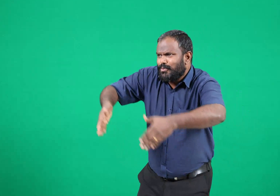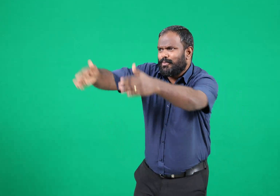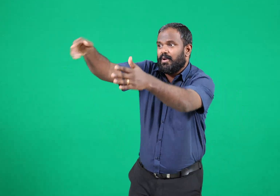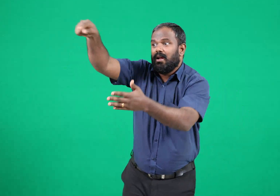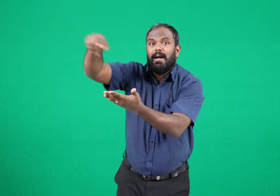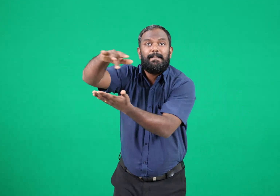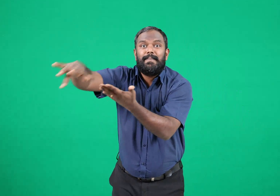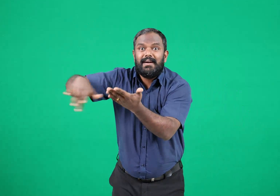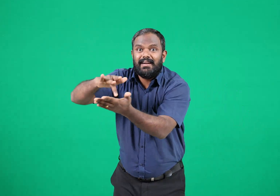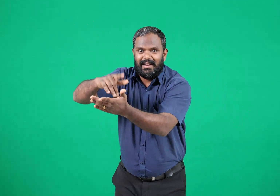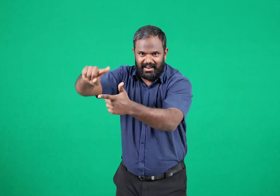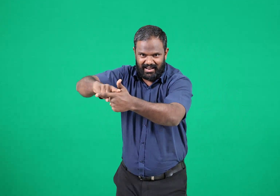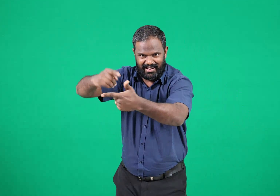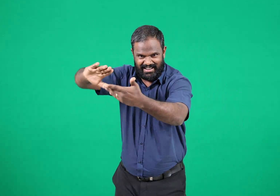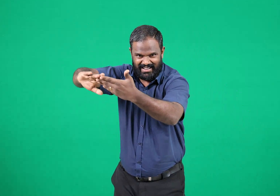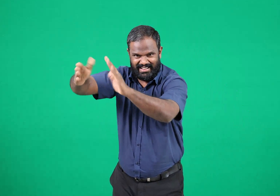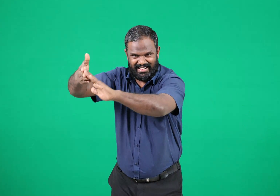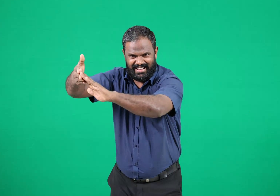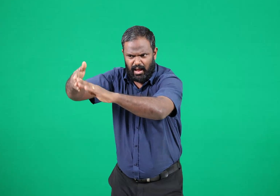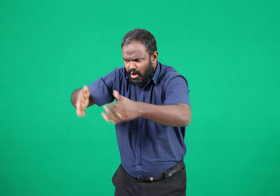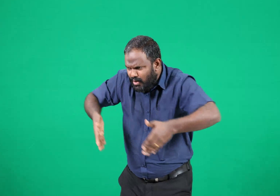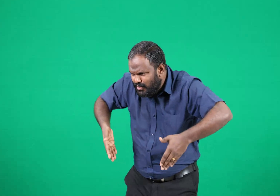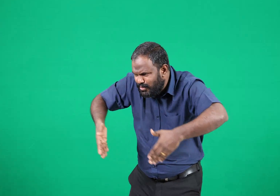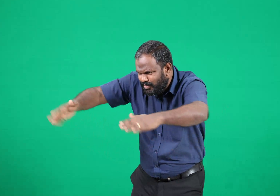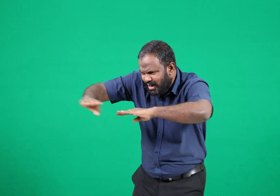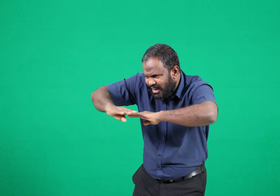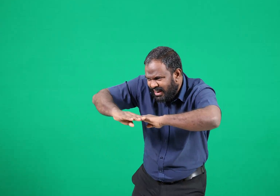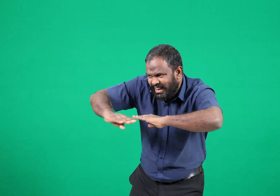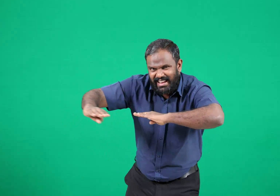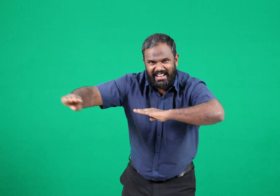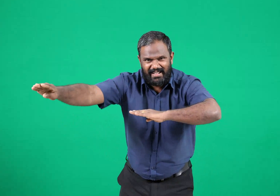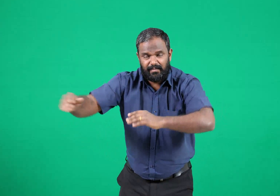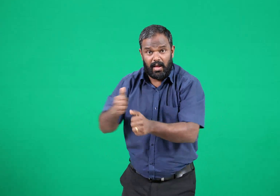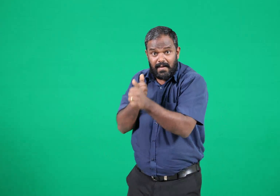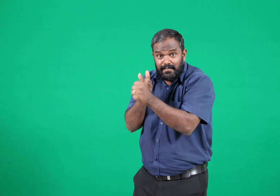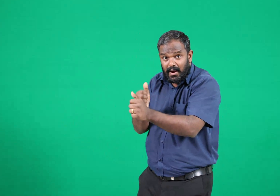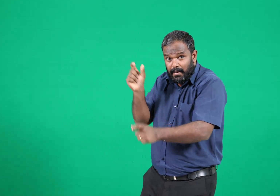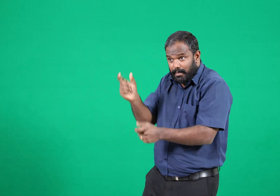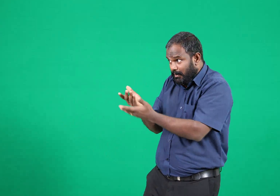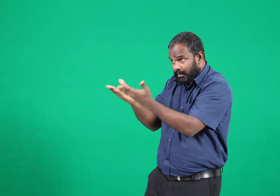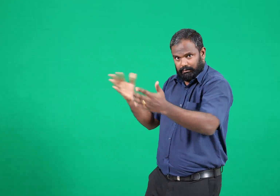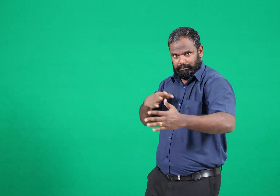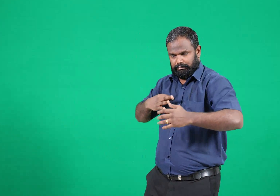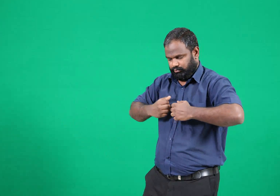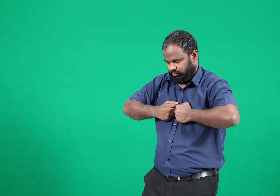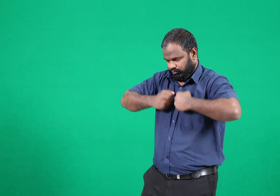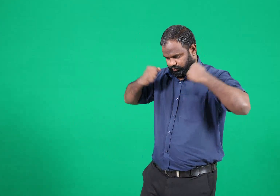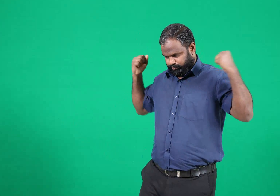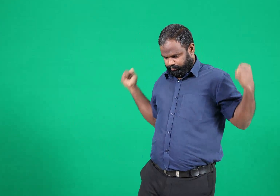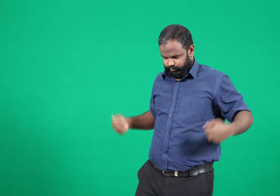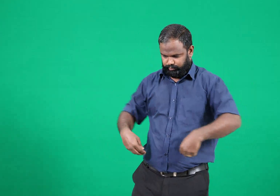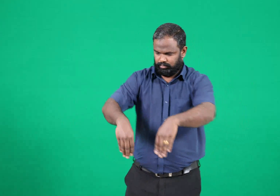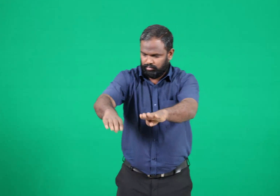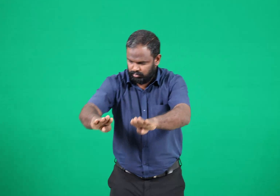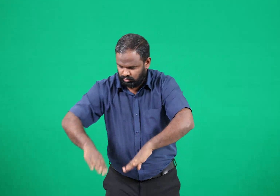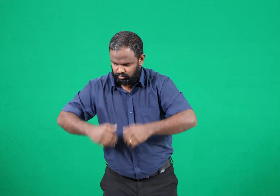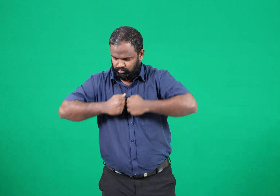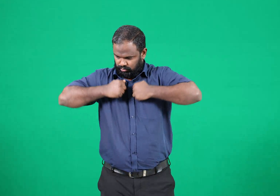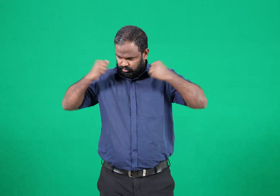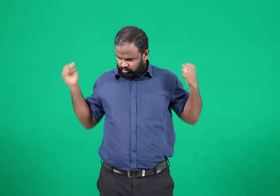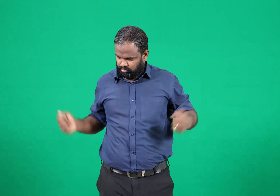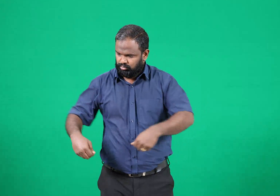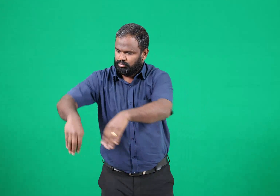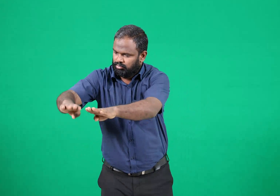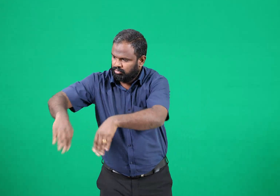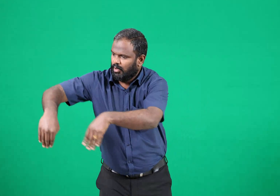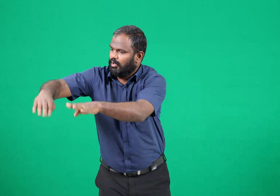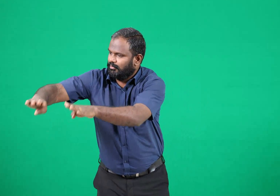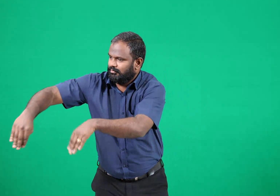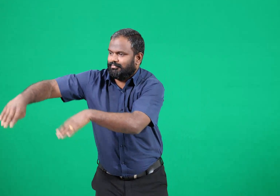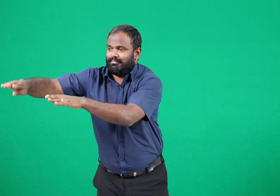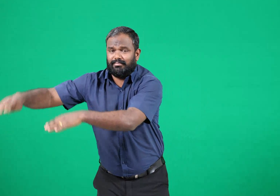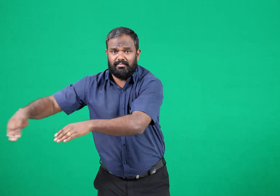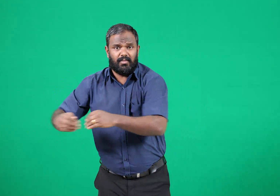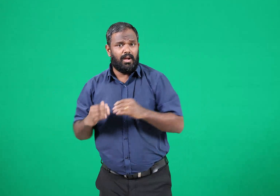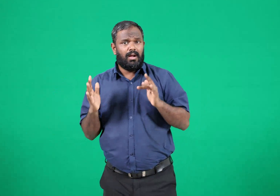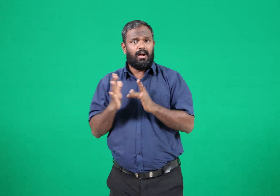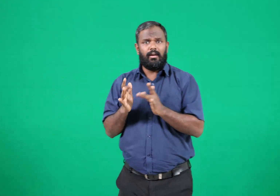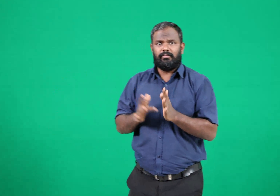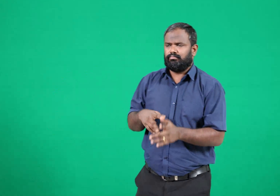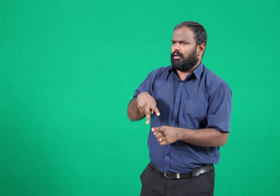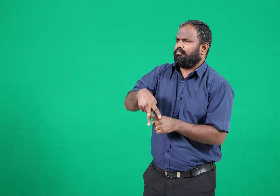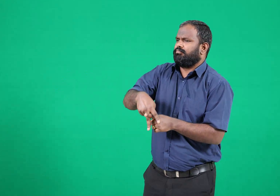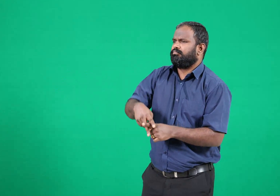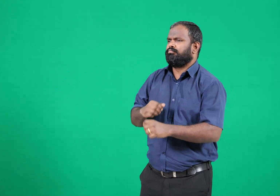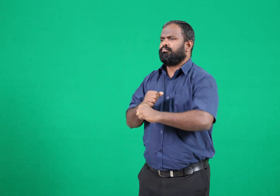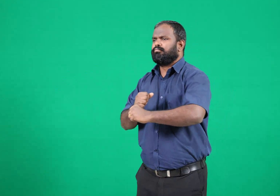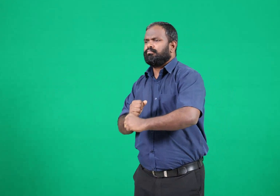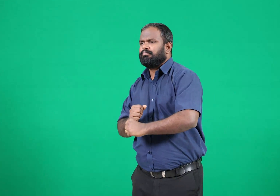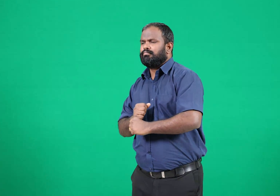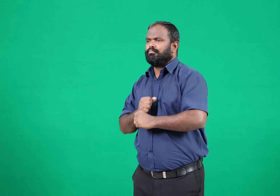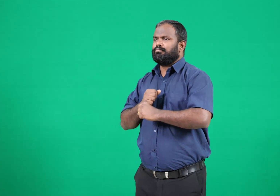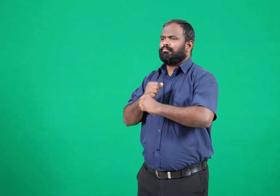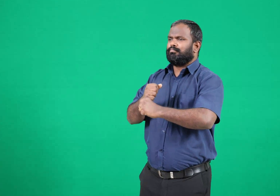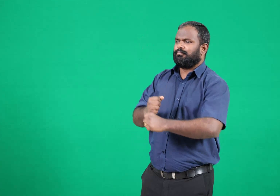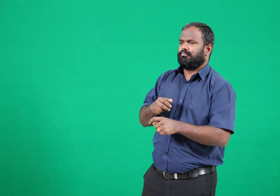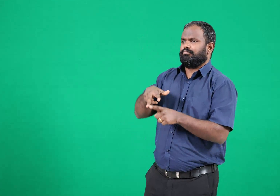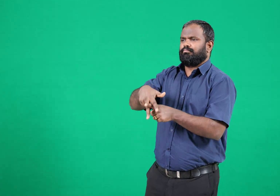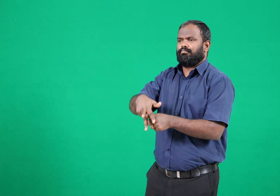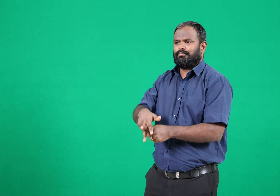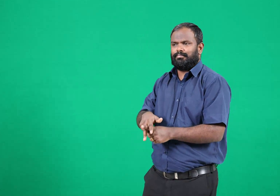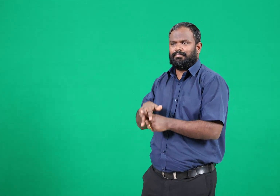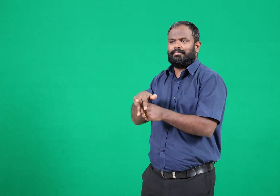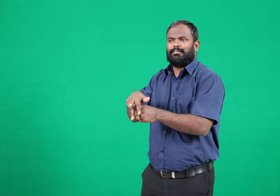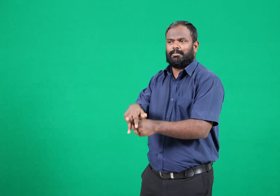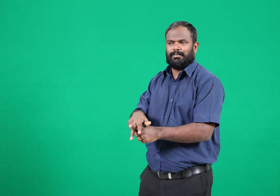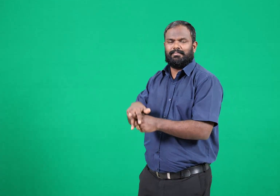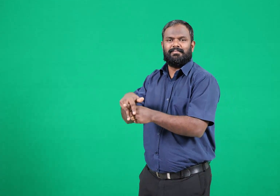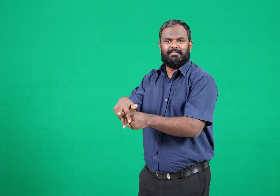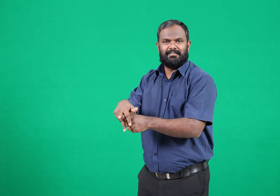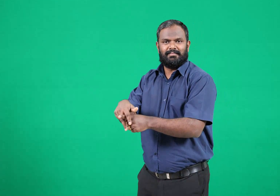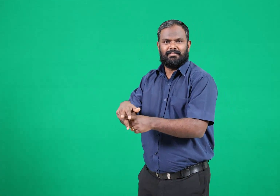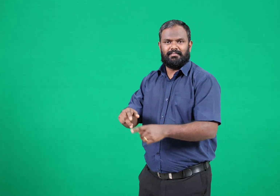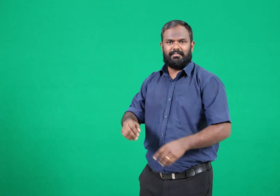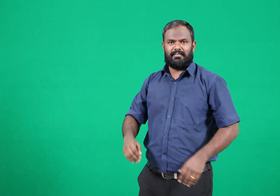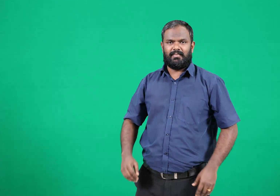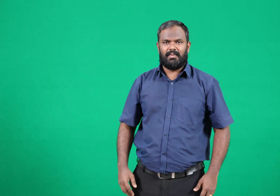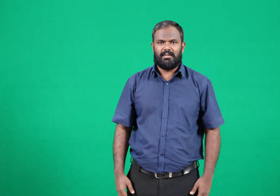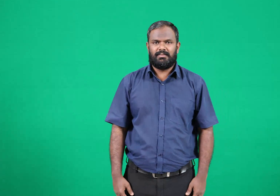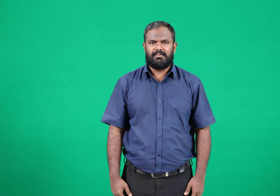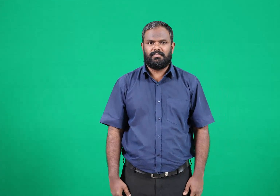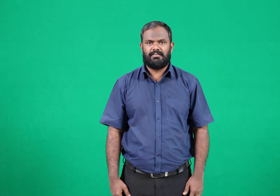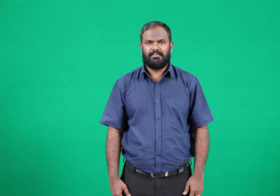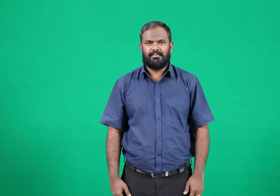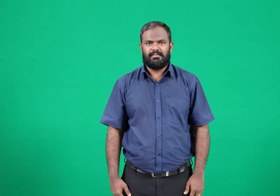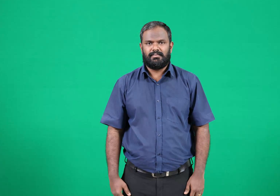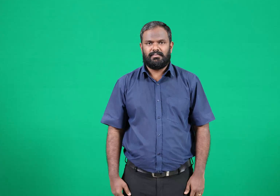As He rode along, the people spread their cloaks on the road.